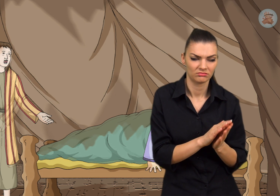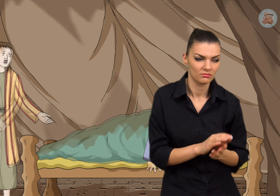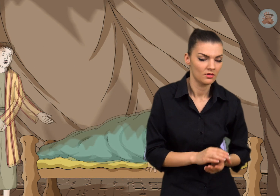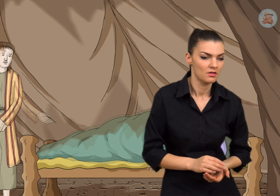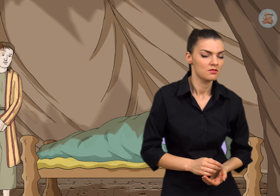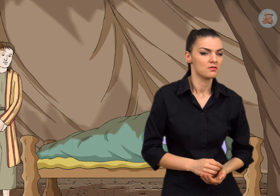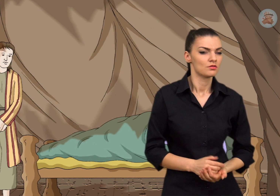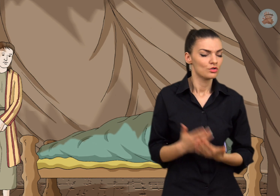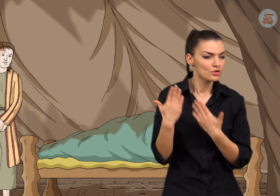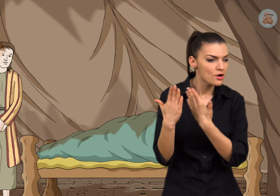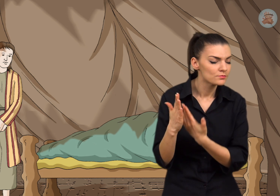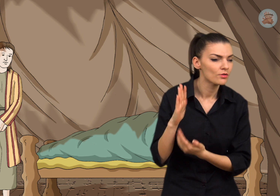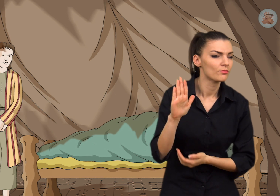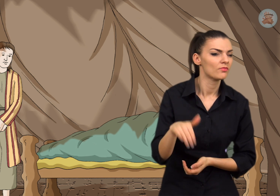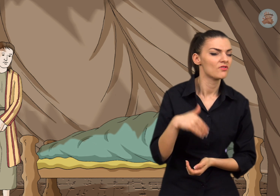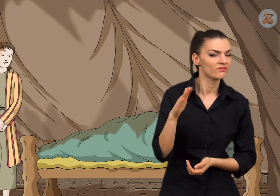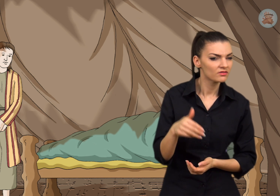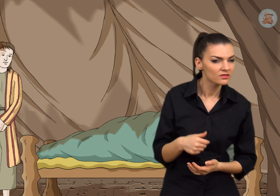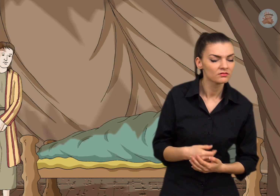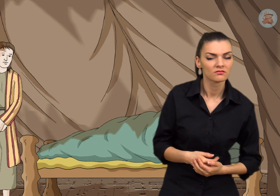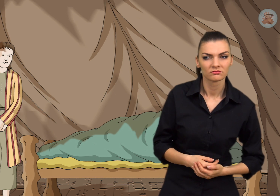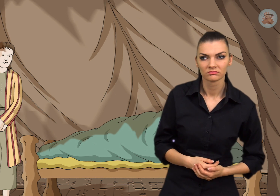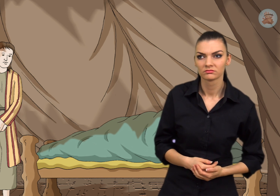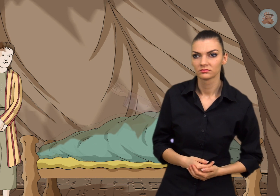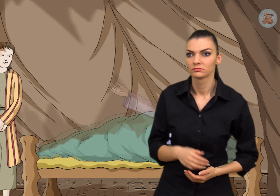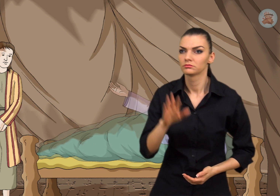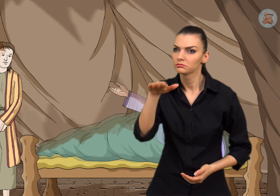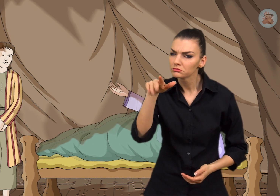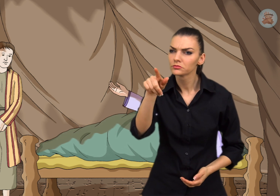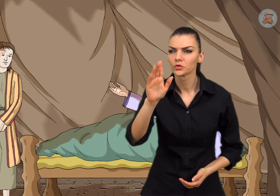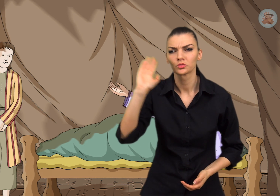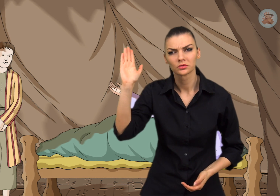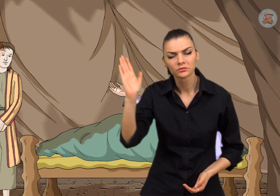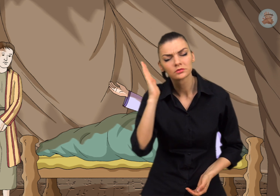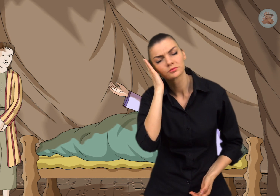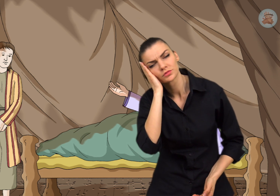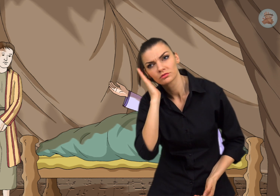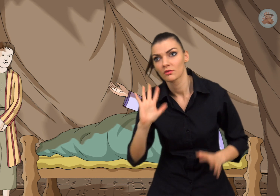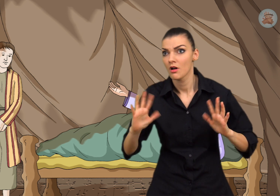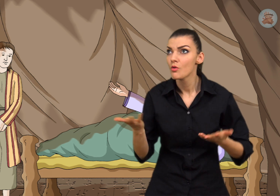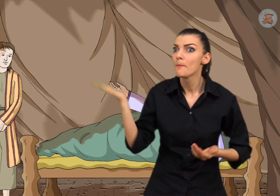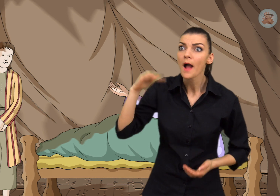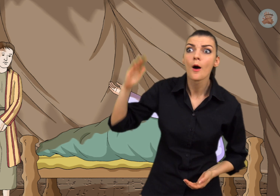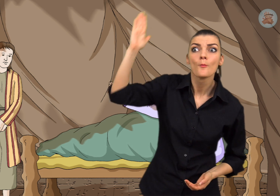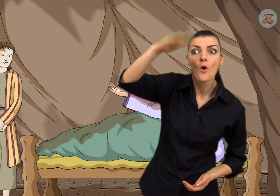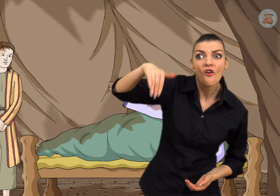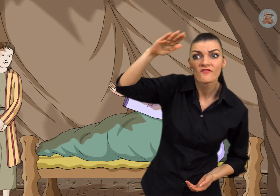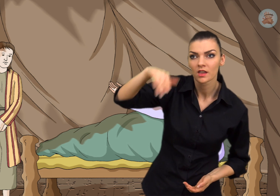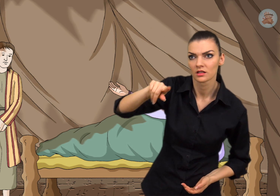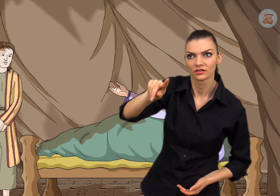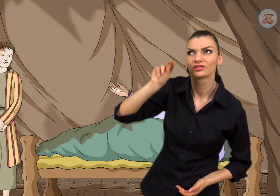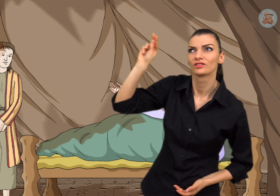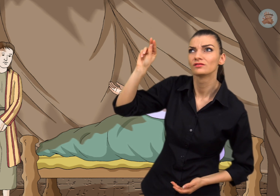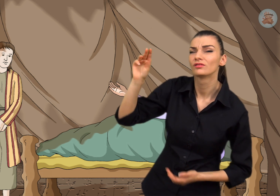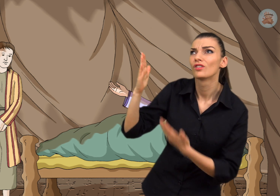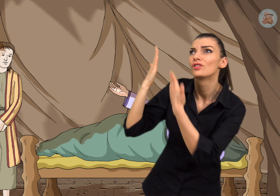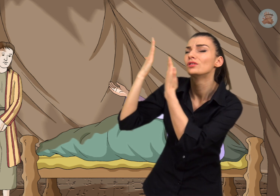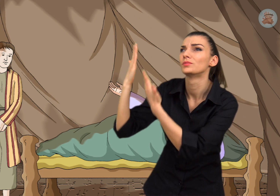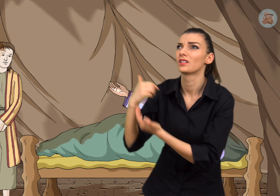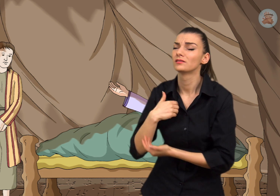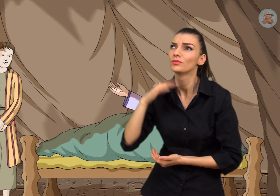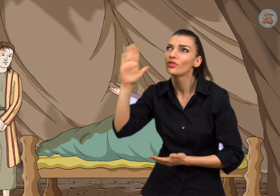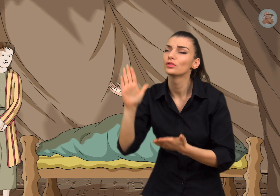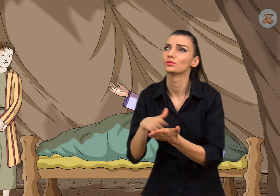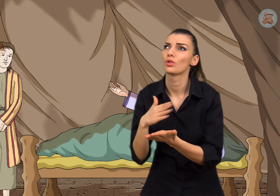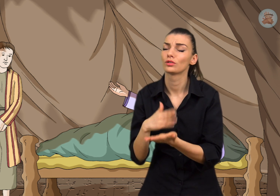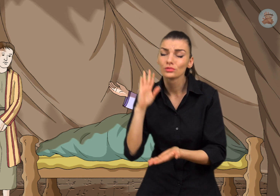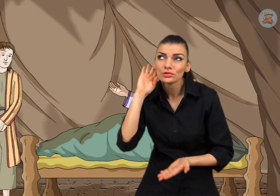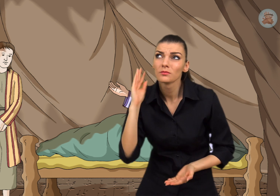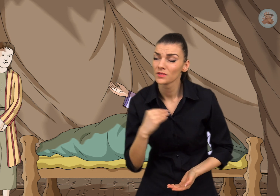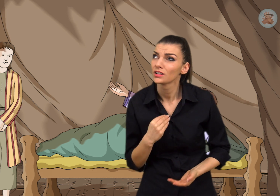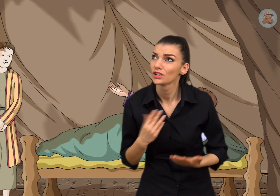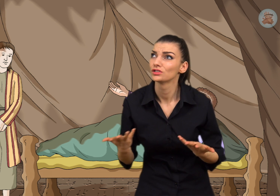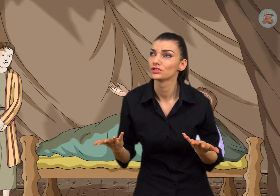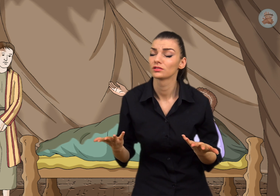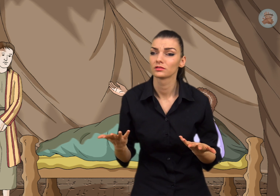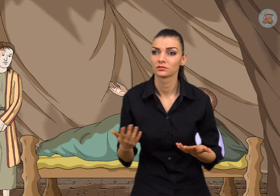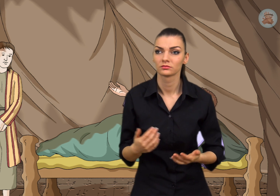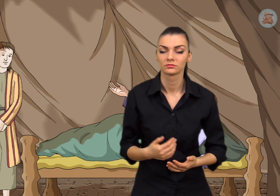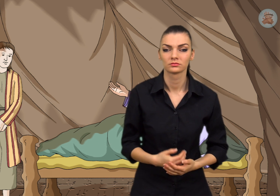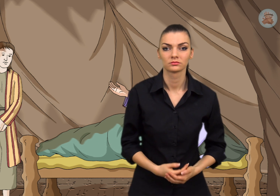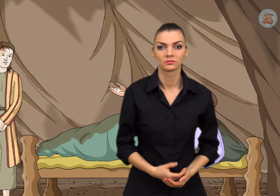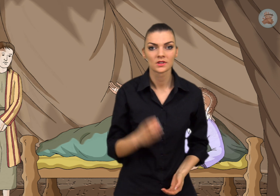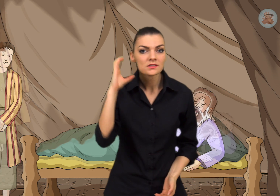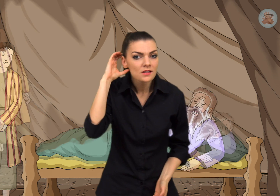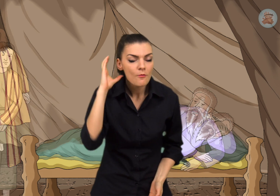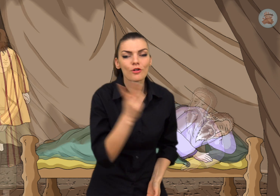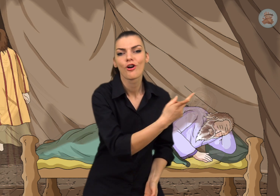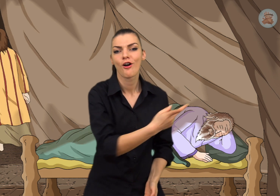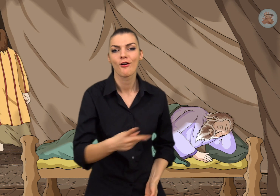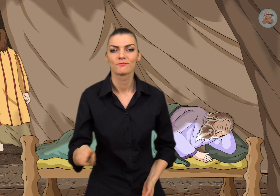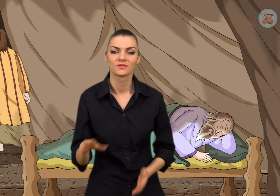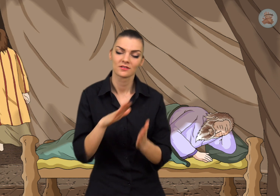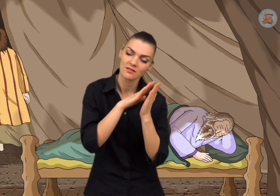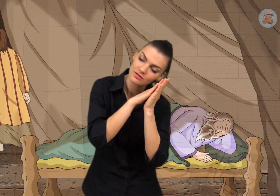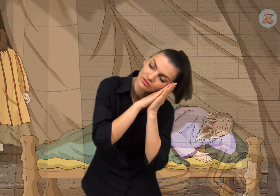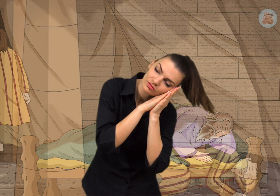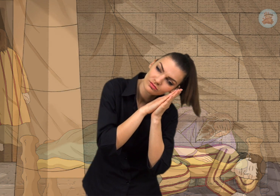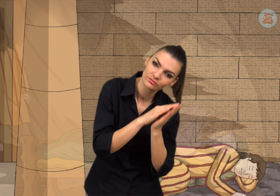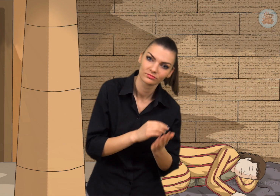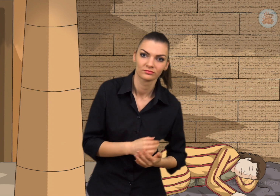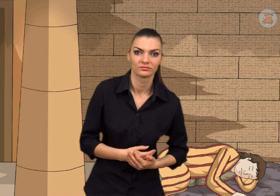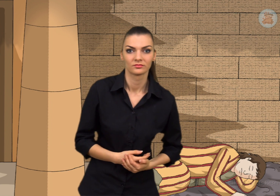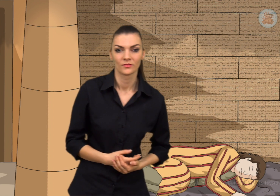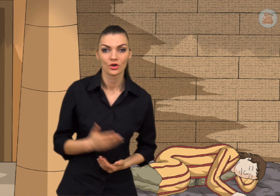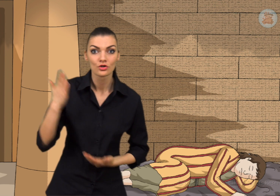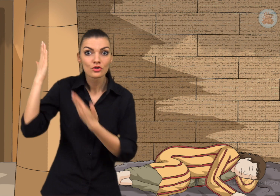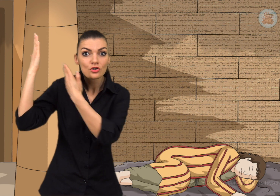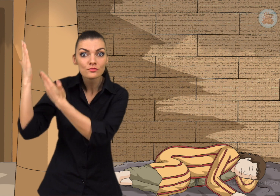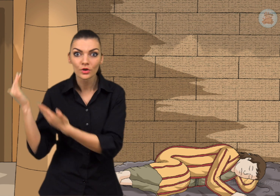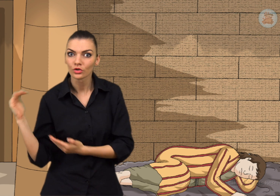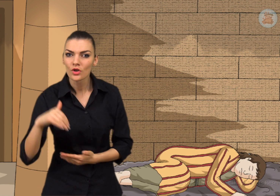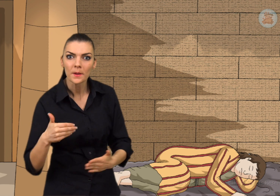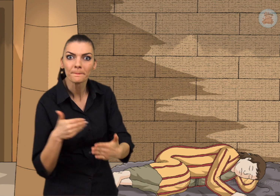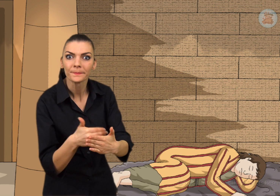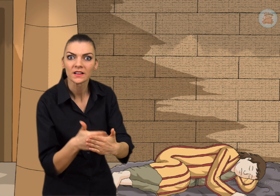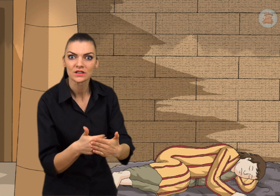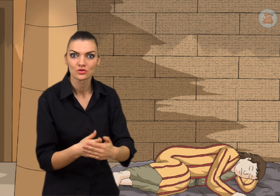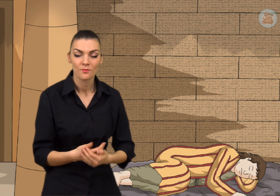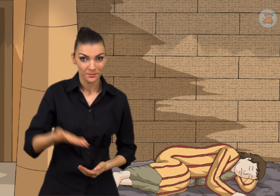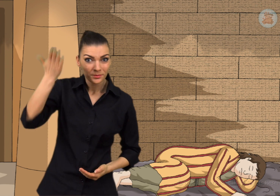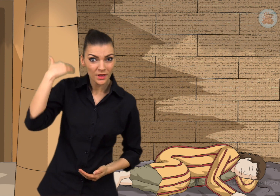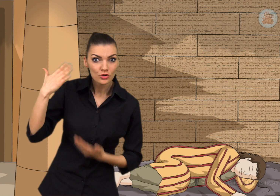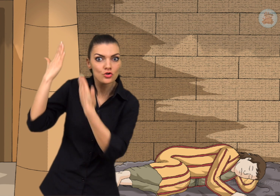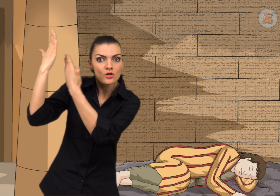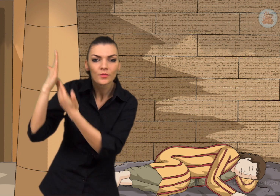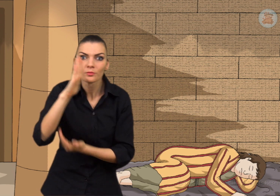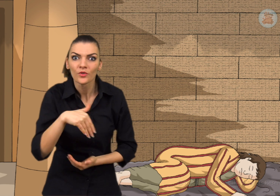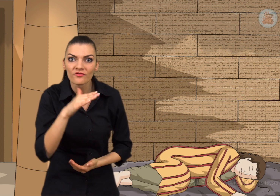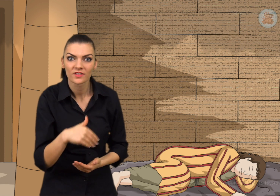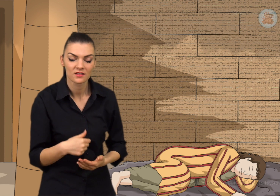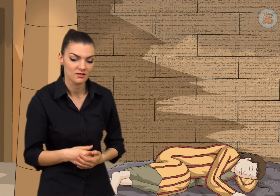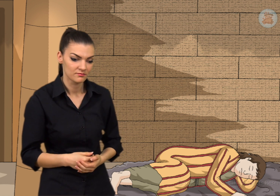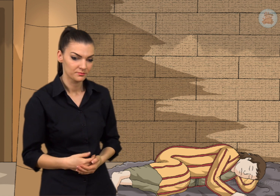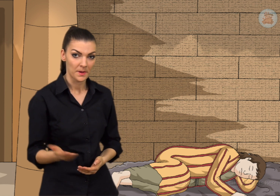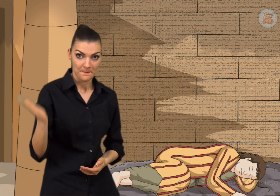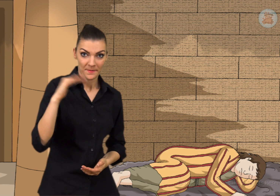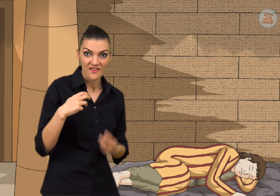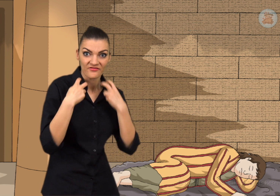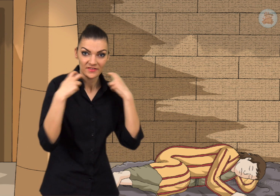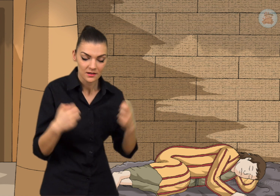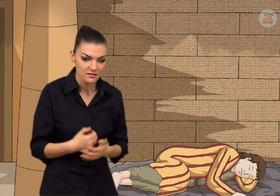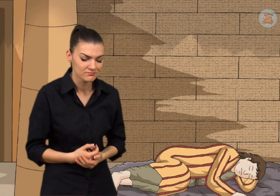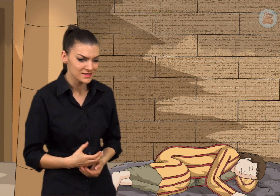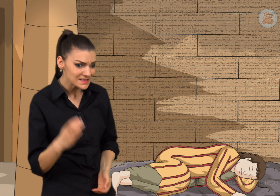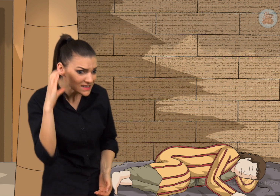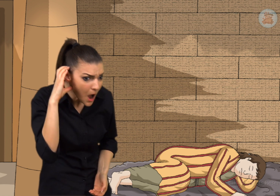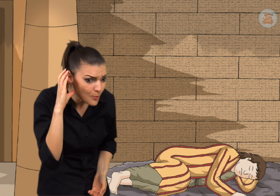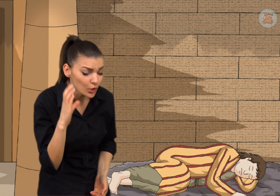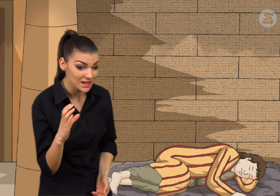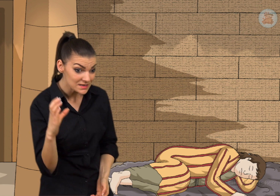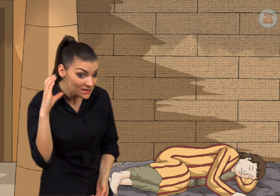“Go and lie down,” he said to Samuel, “and if He calls you, say, ‘Speak, LORD, for Your servant is listening.’” So Samuel went and lay down in his place.